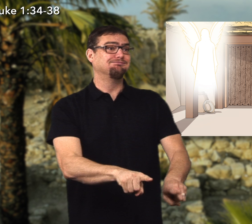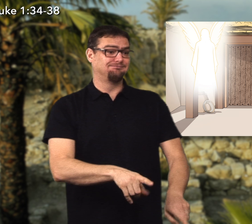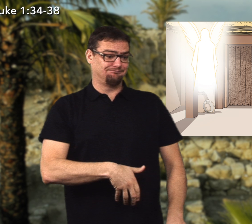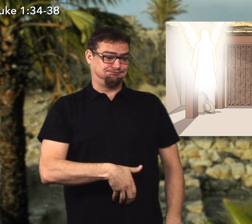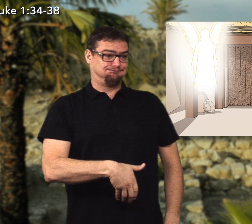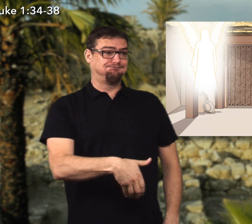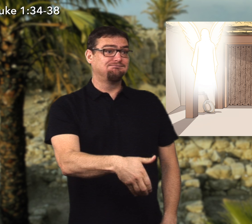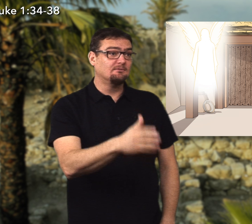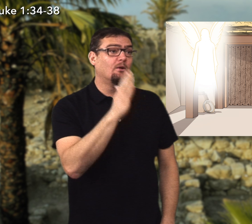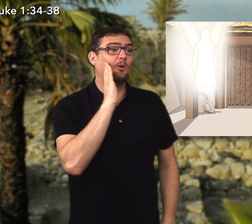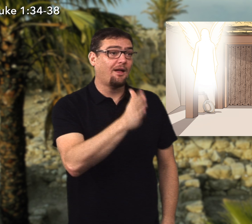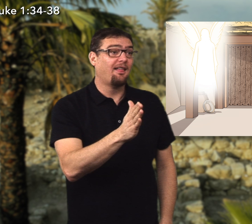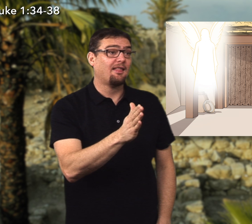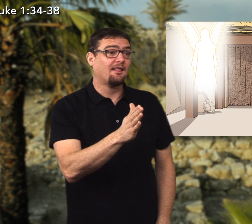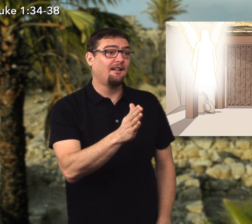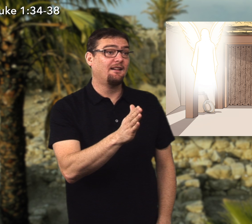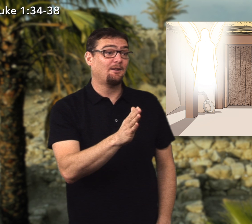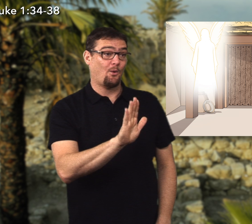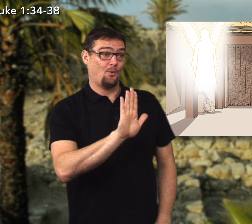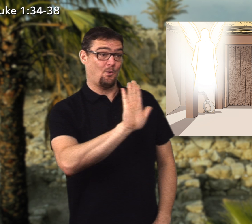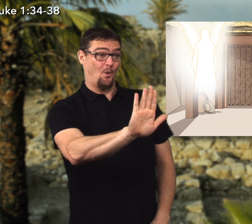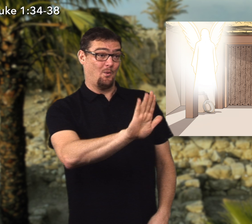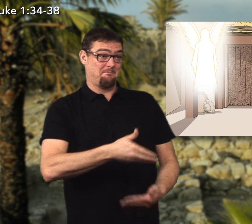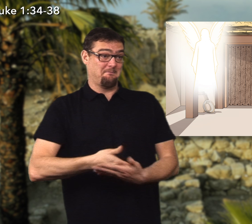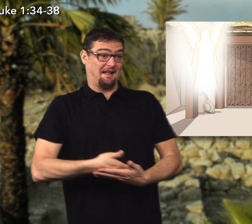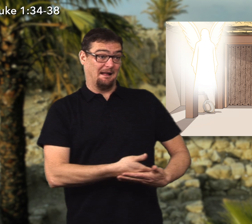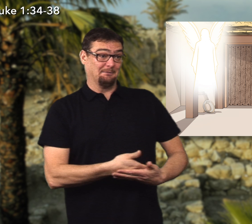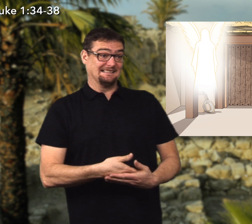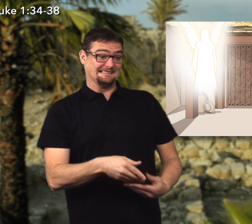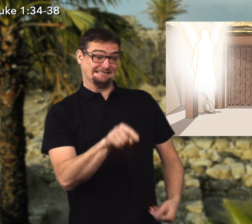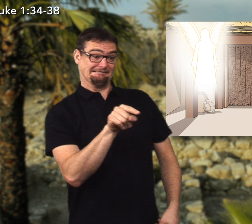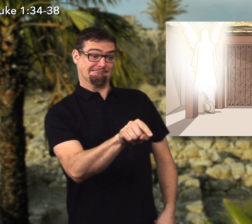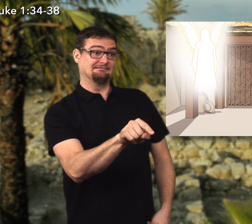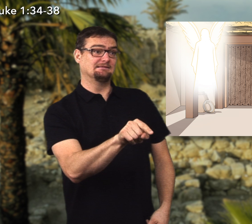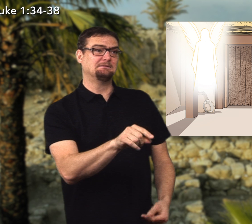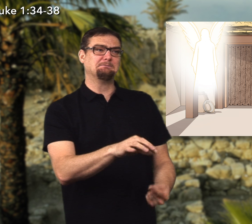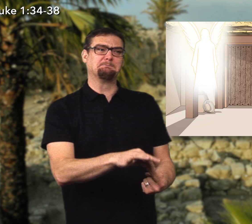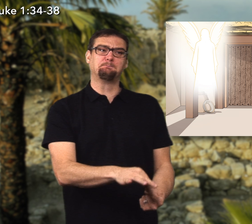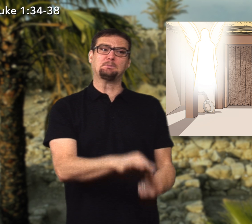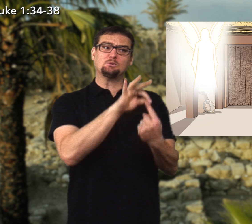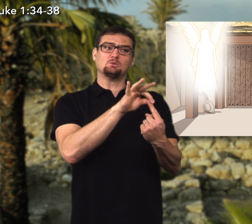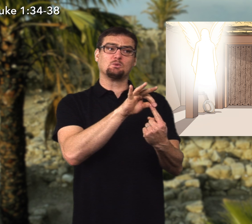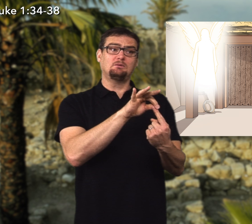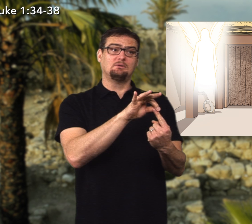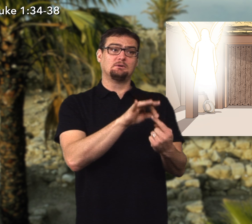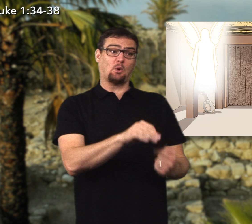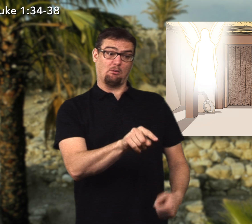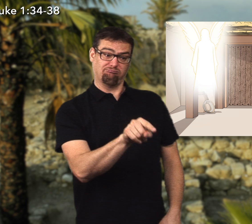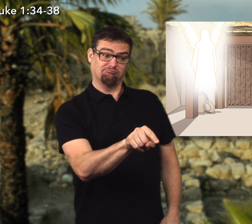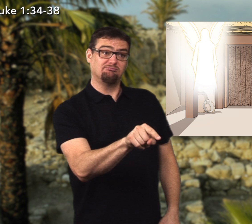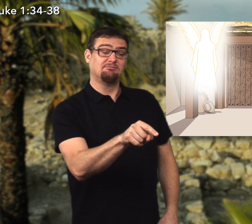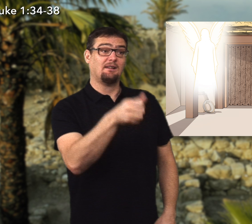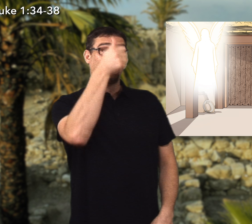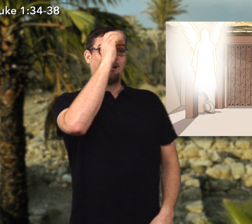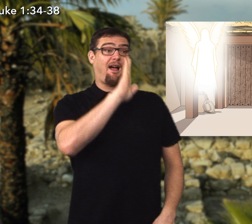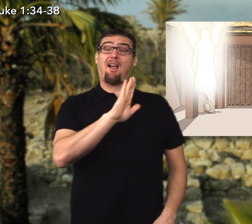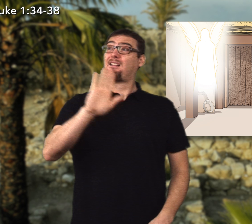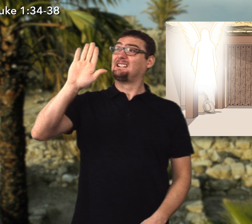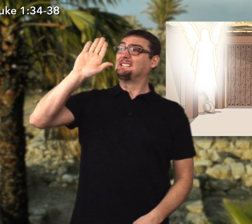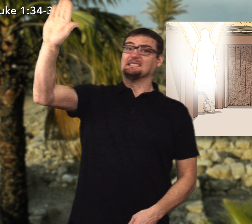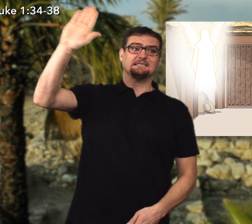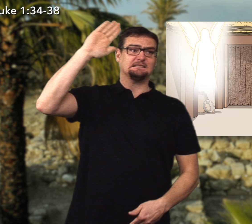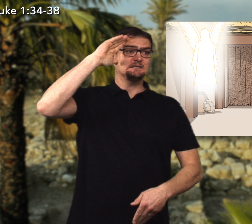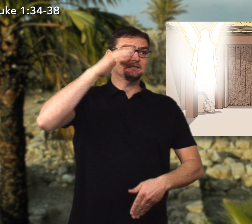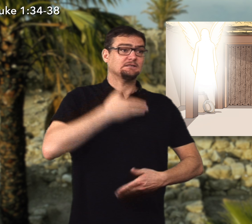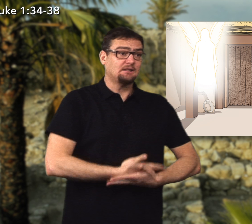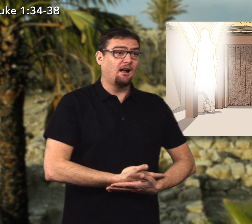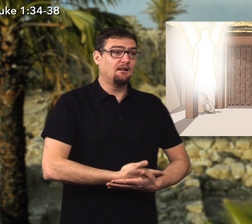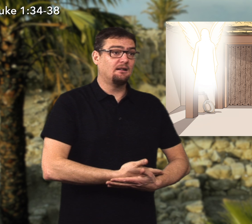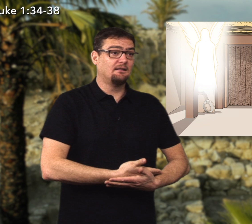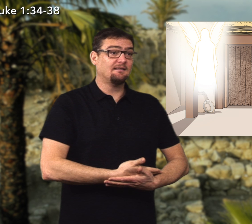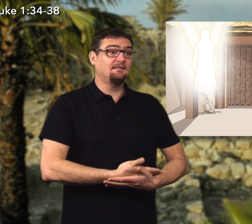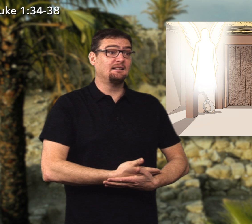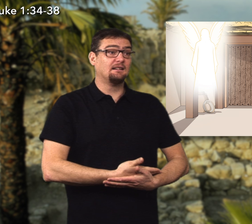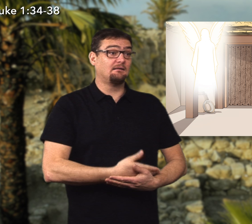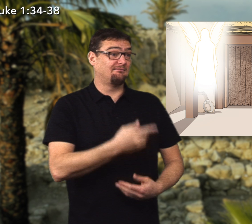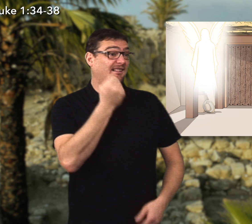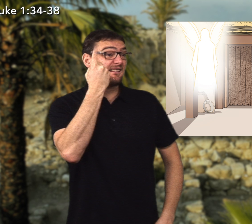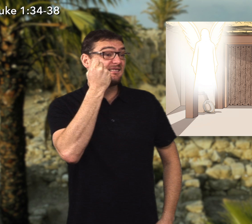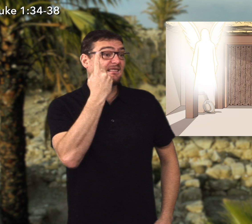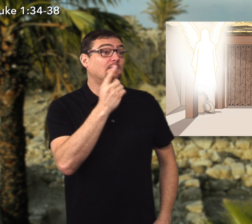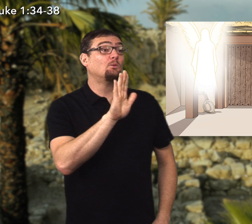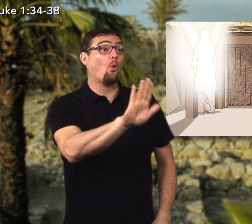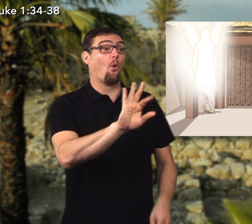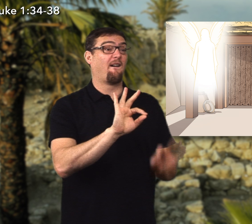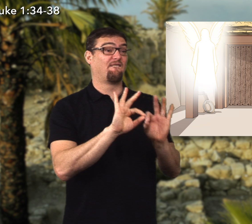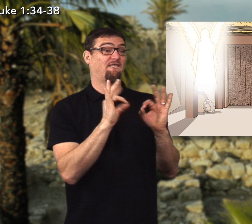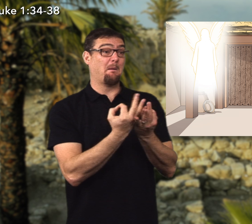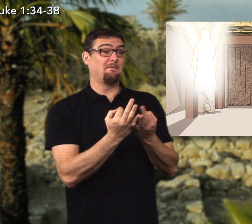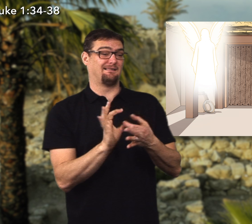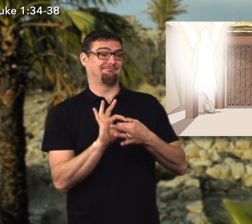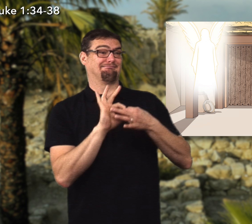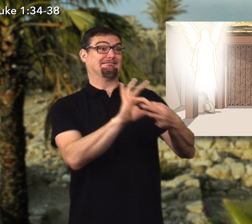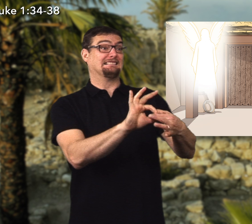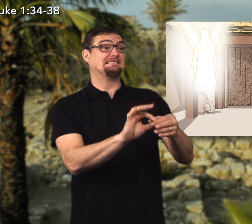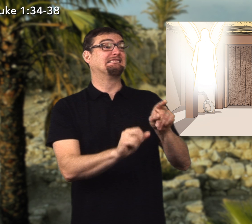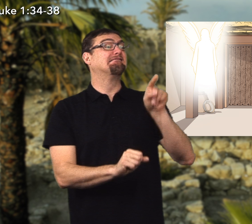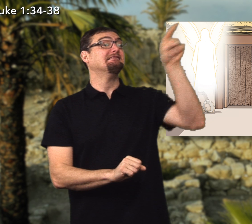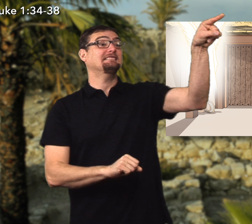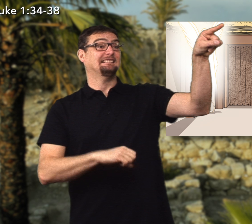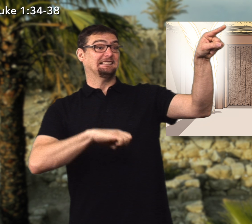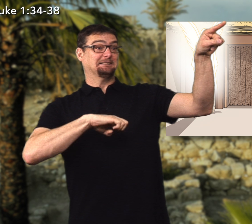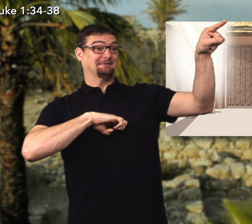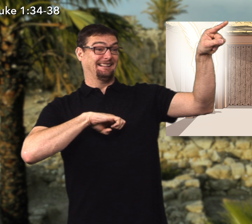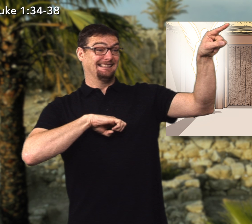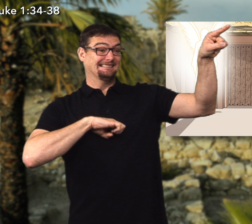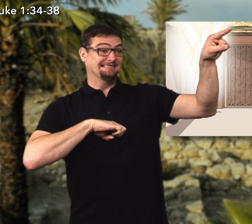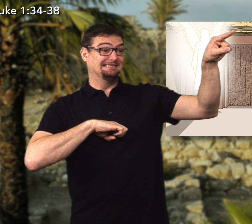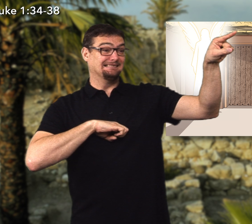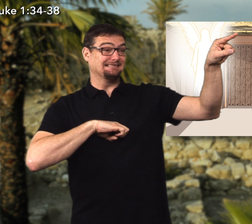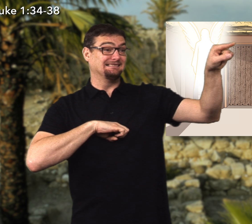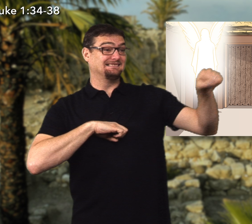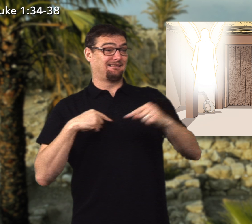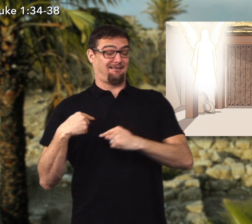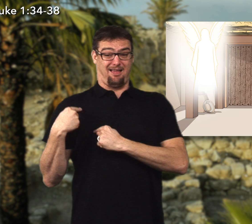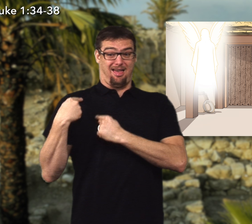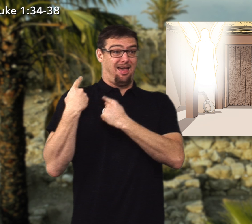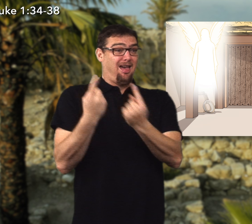So the Holy One to be born will be called the Son of God.